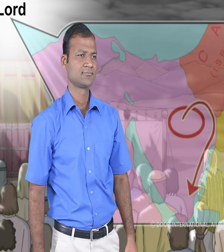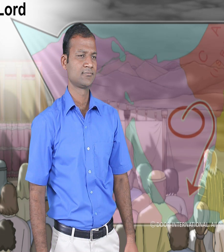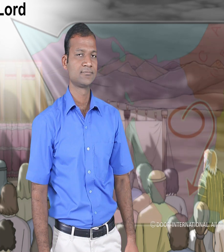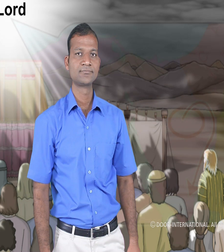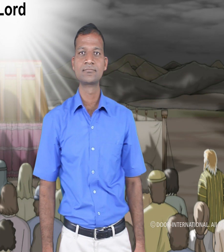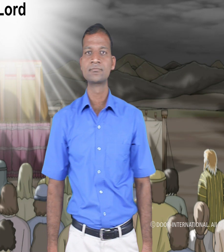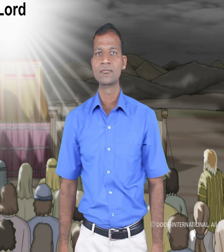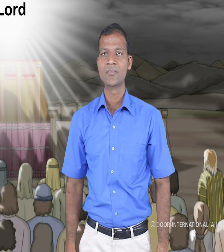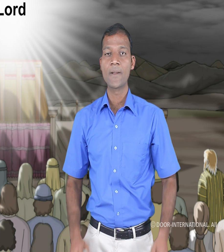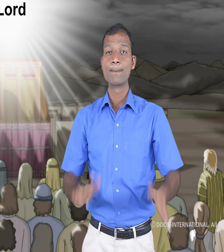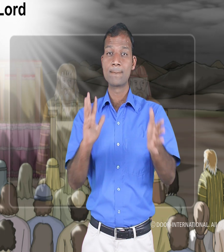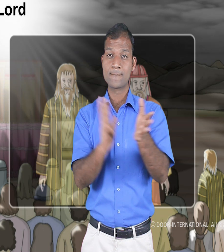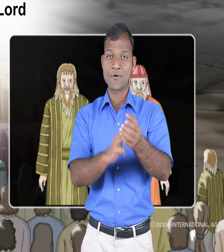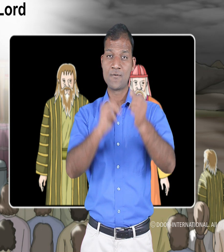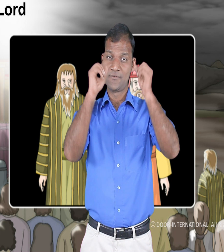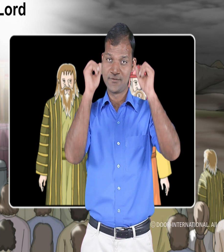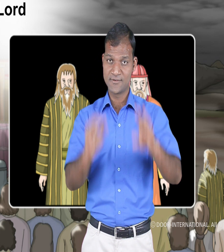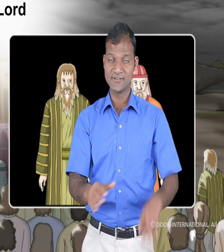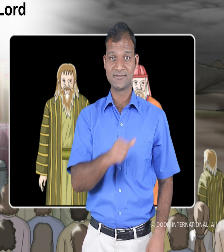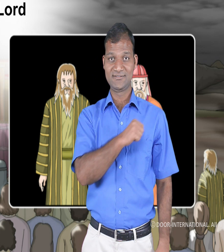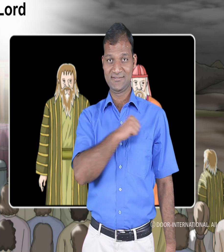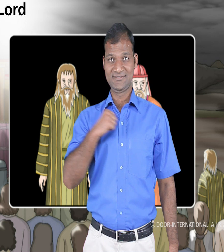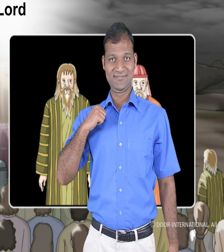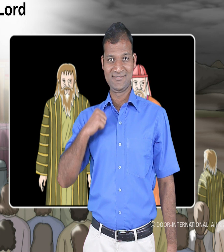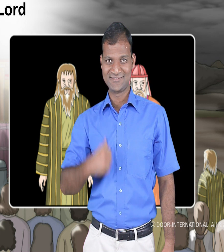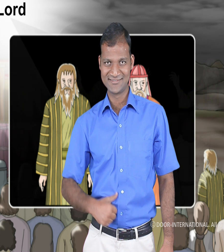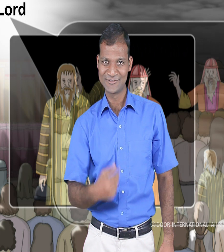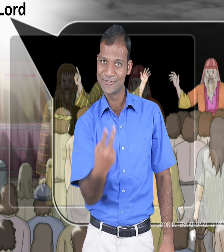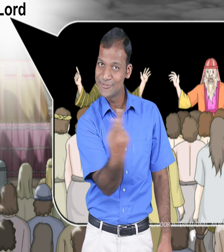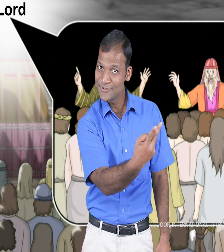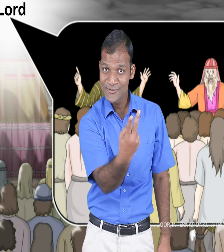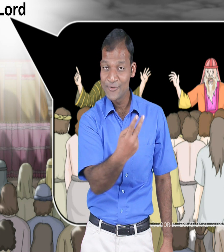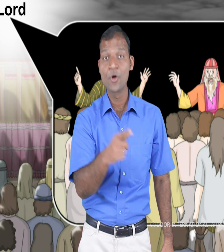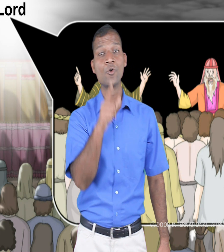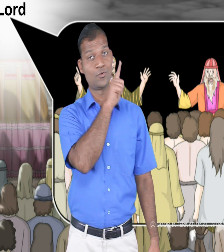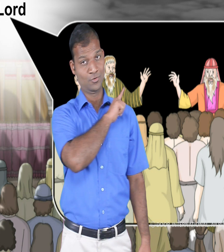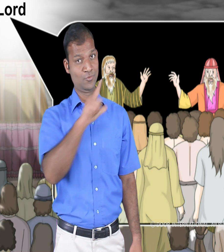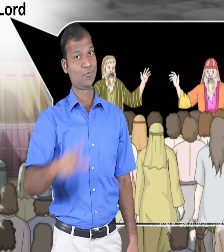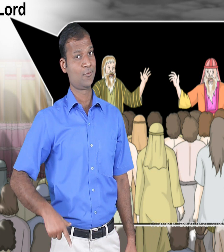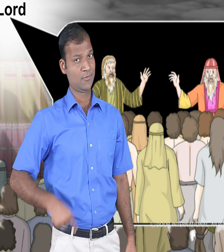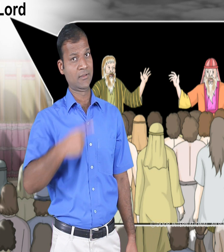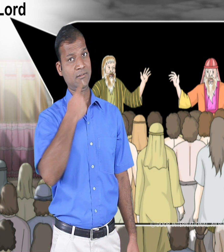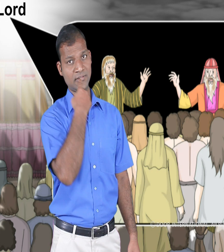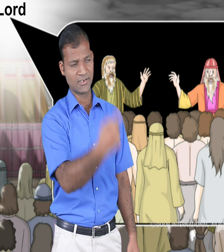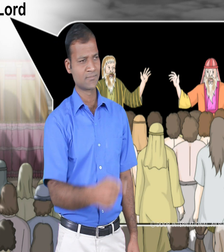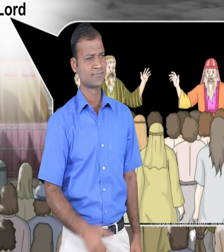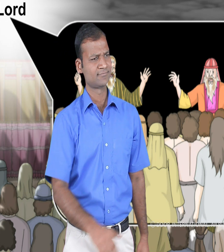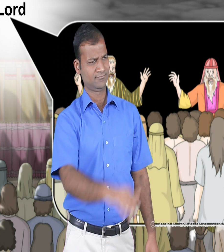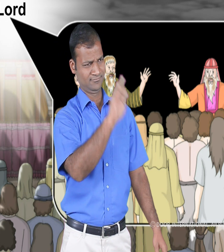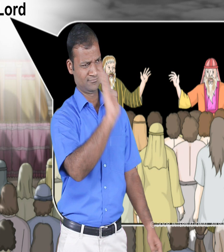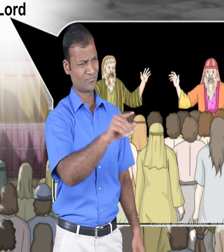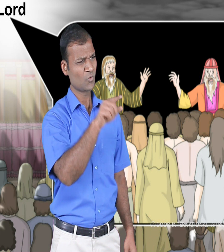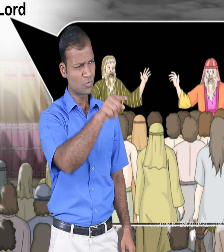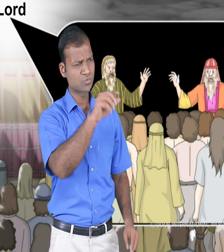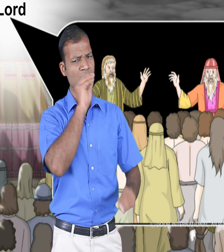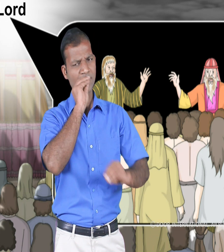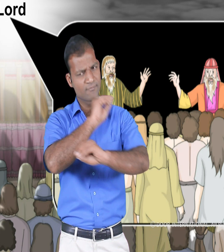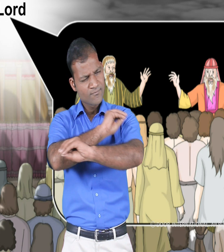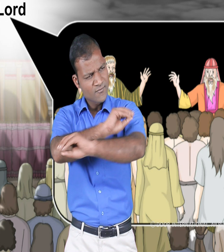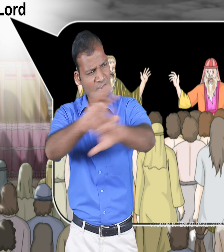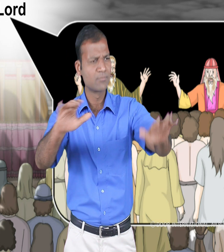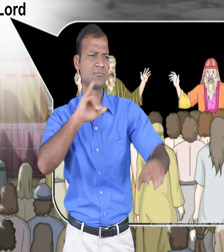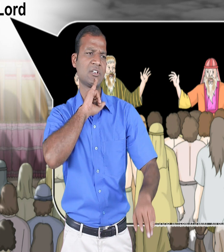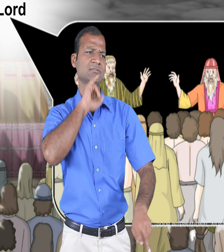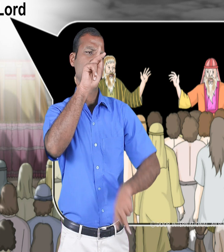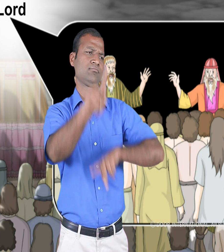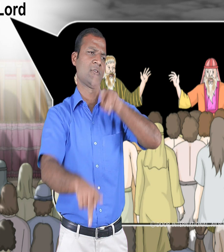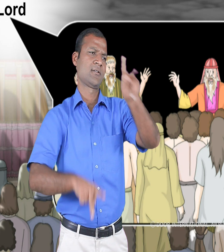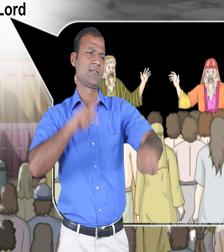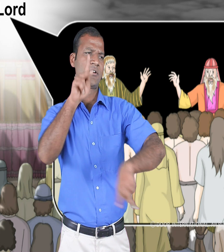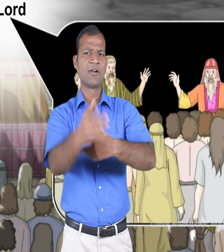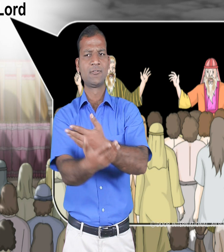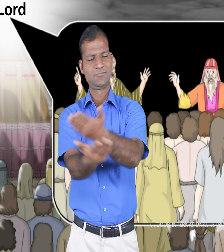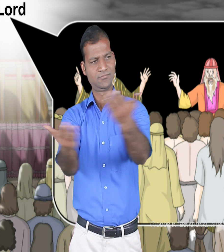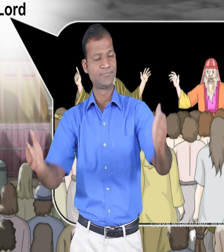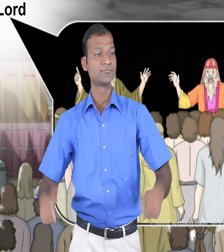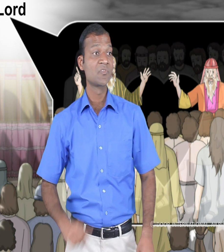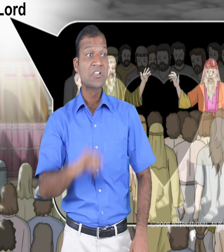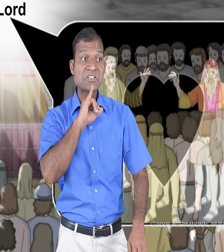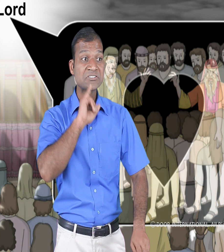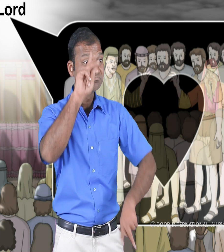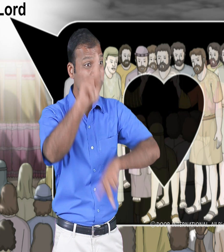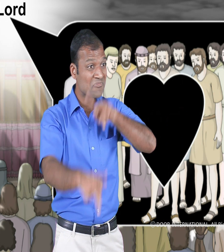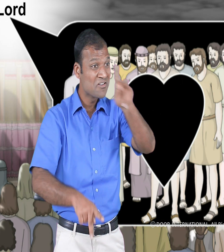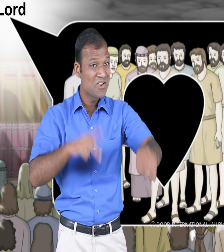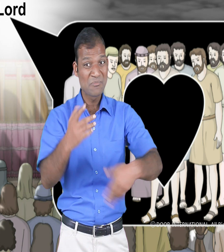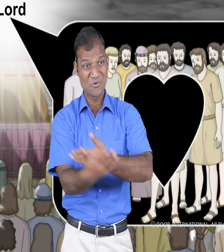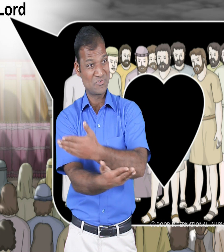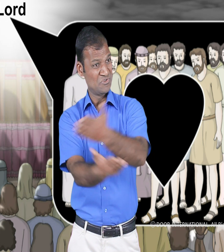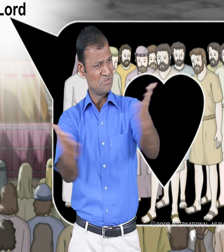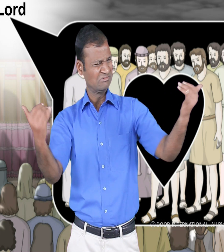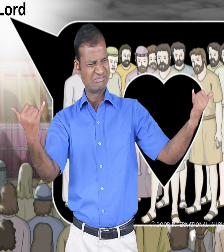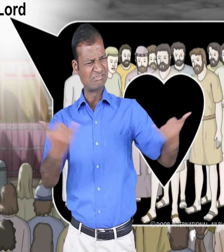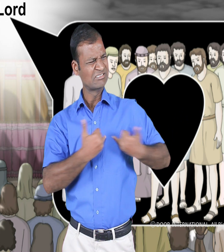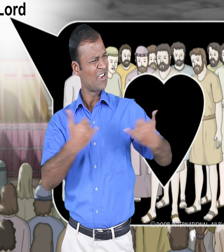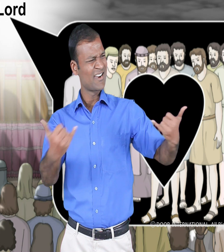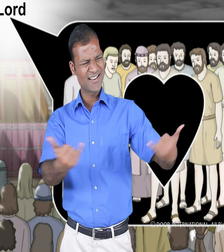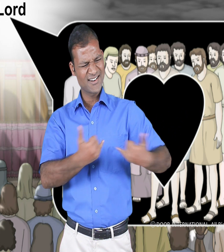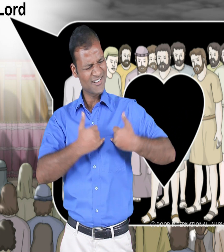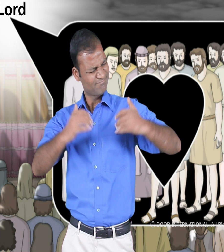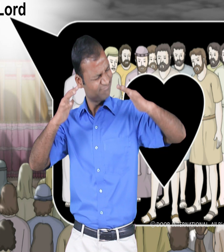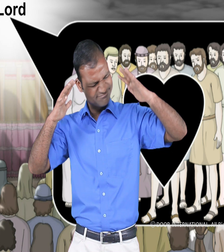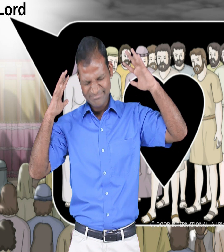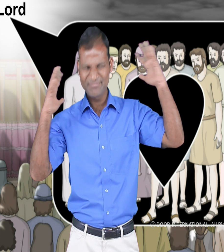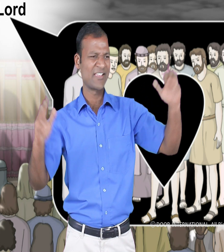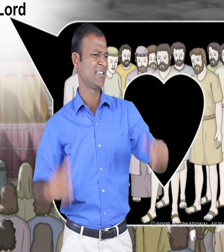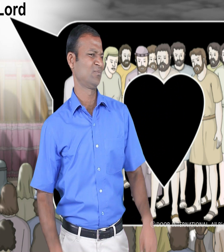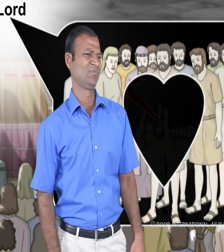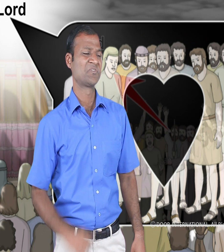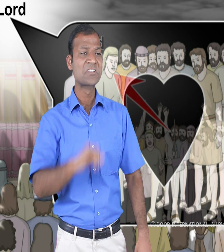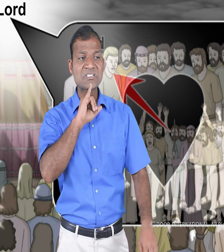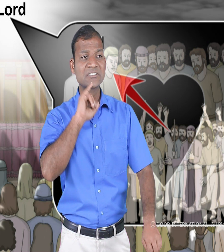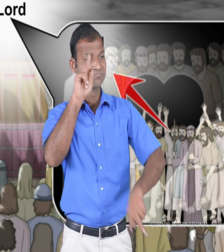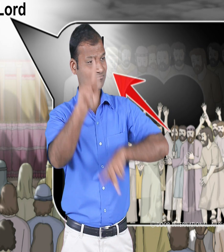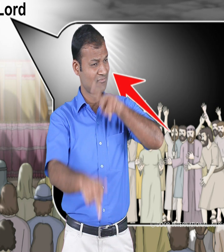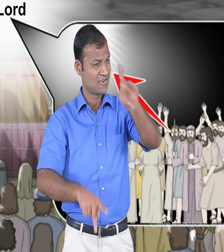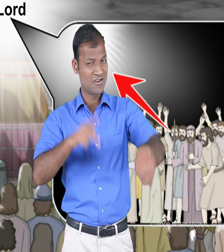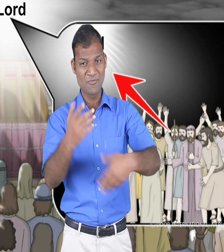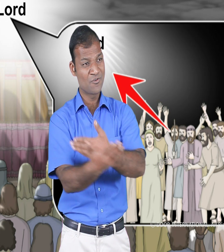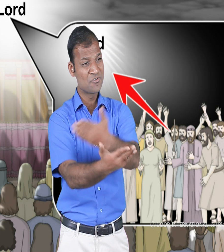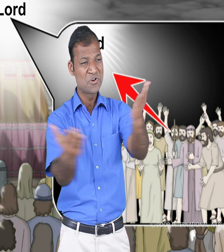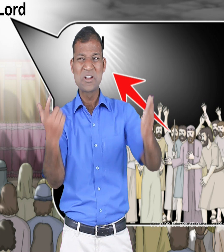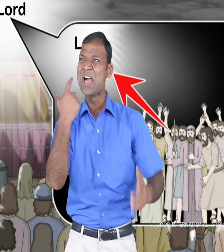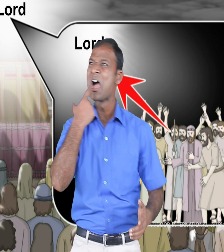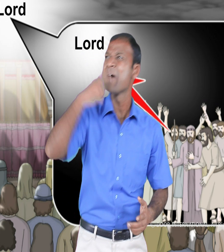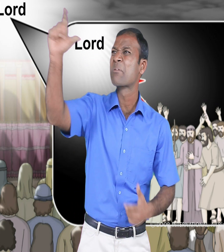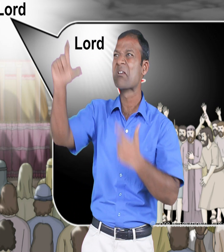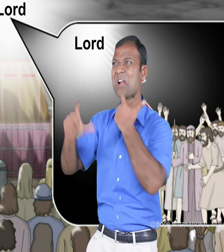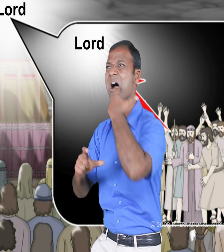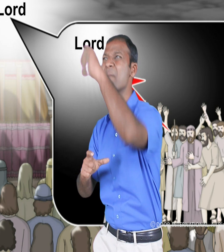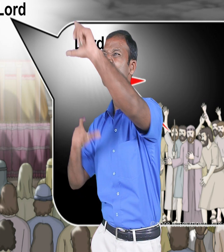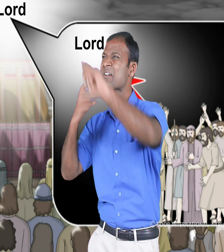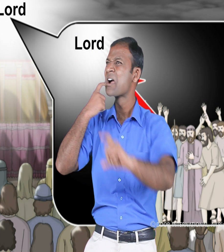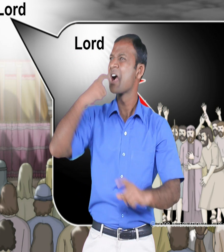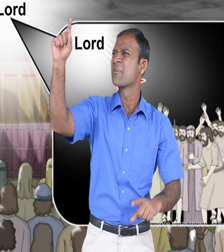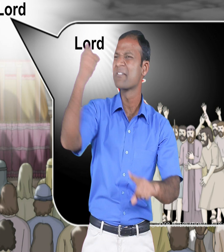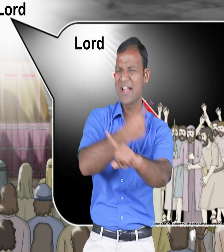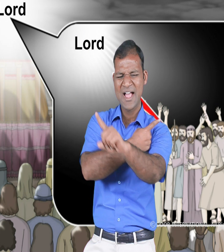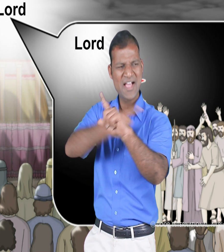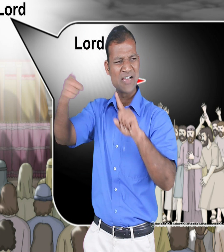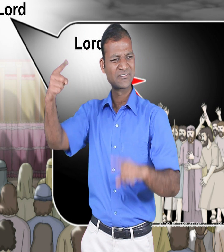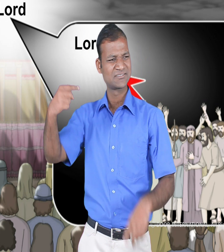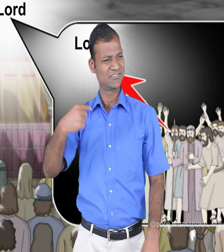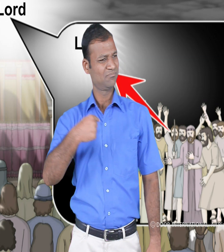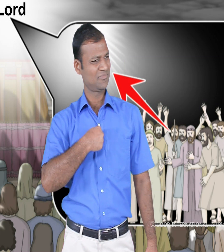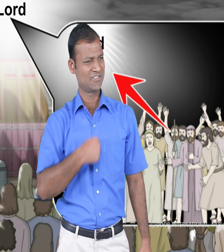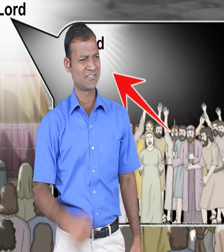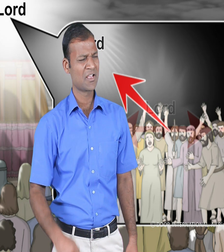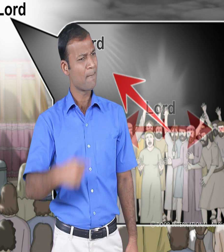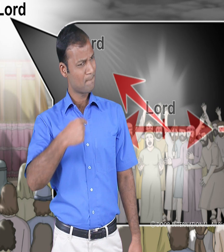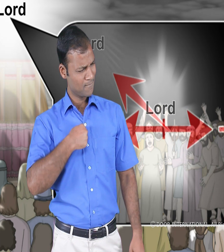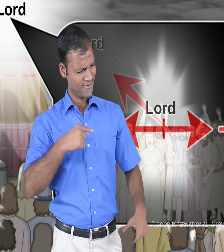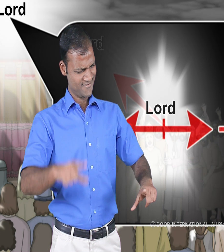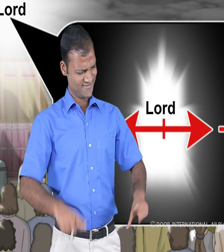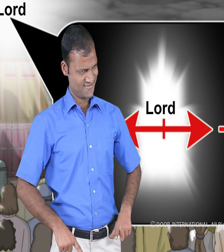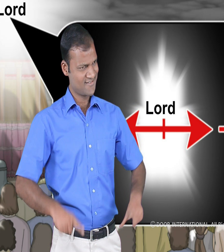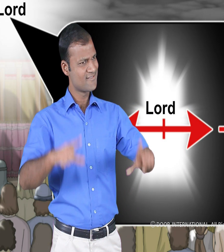Then the LORD said to Moses and Aaron, “How long will this wicked congregation grumble against Me? I have heard the complaints that the Israelites are making against Me.